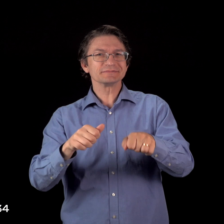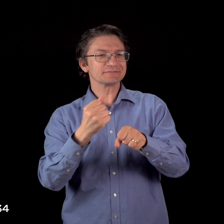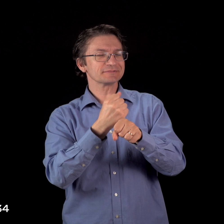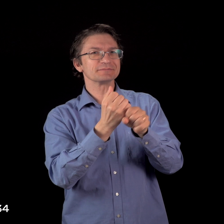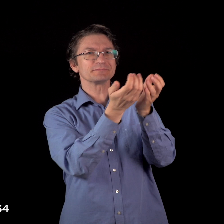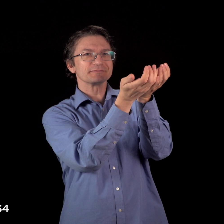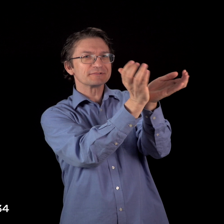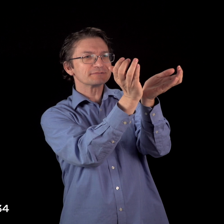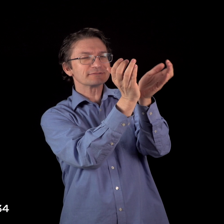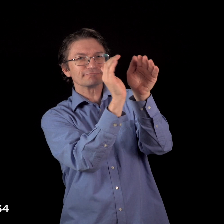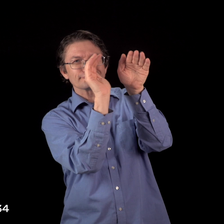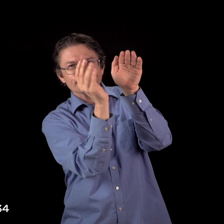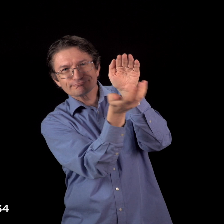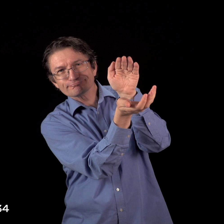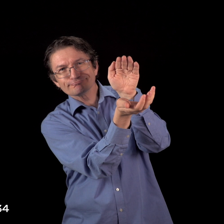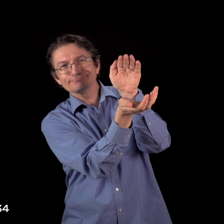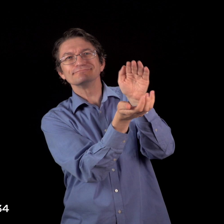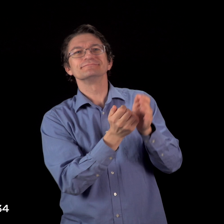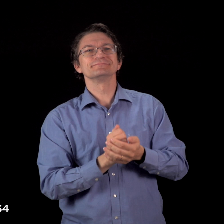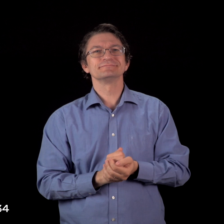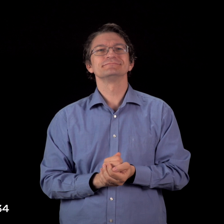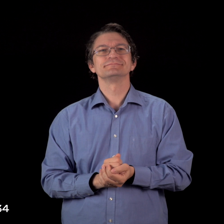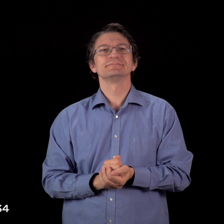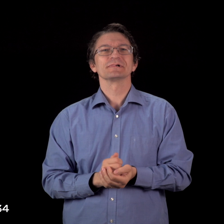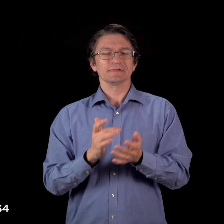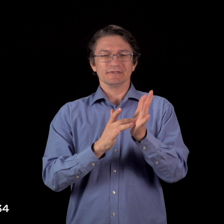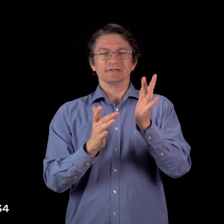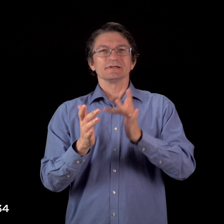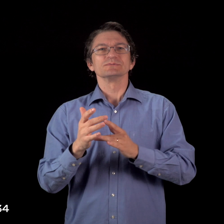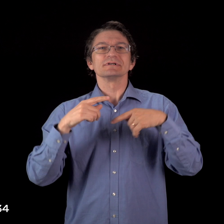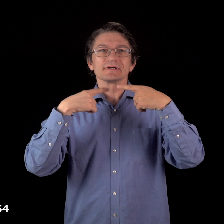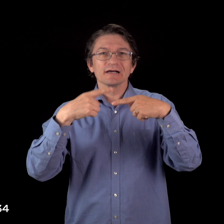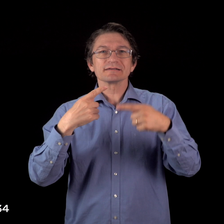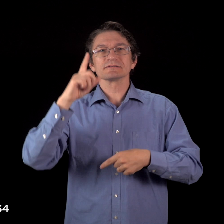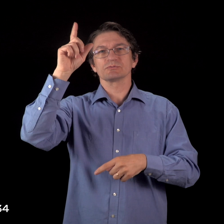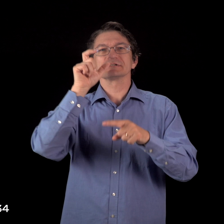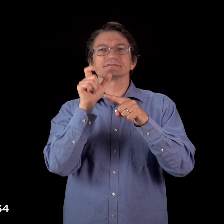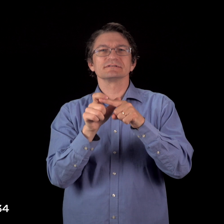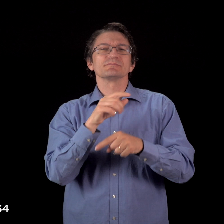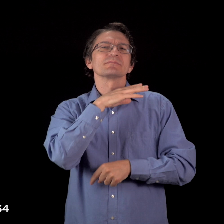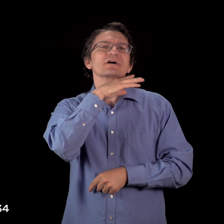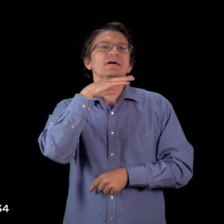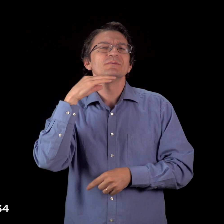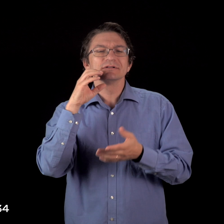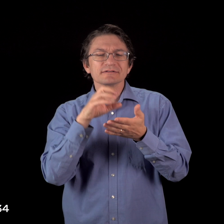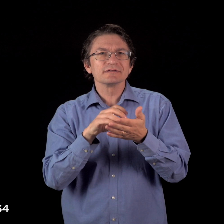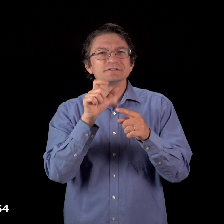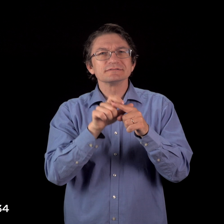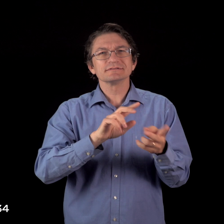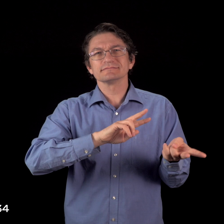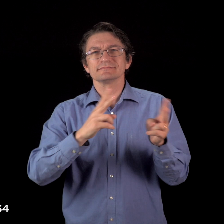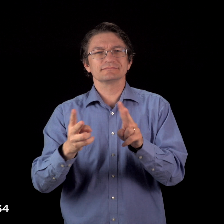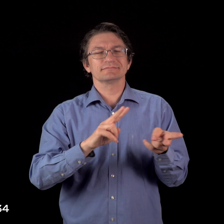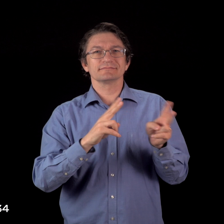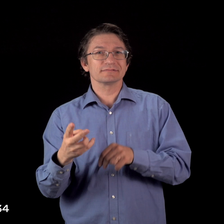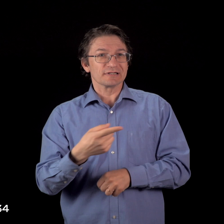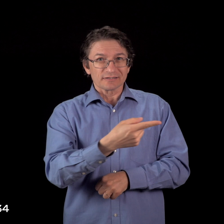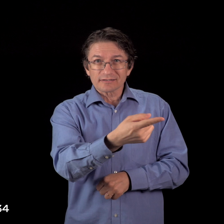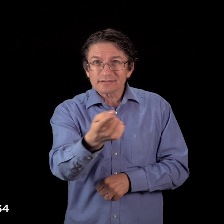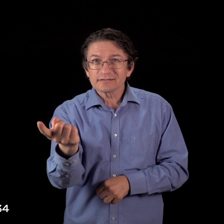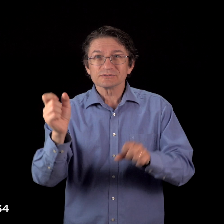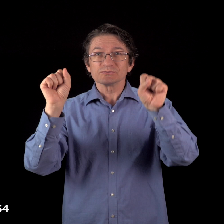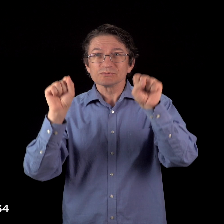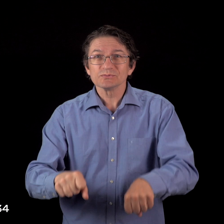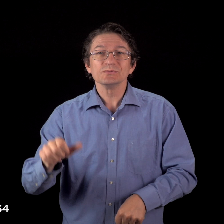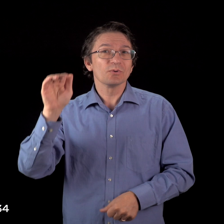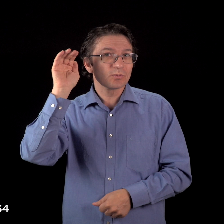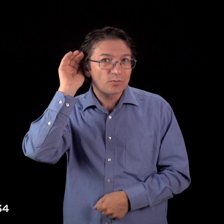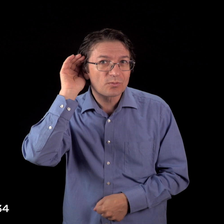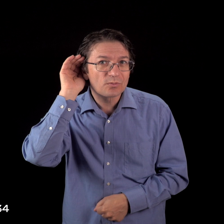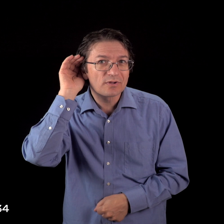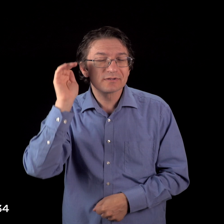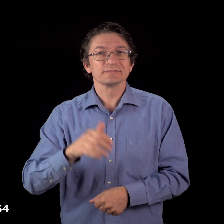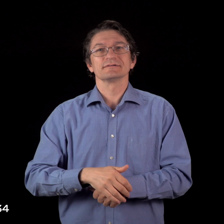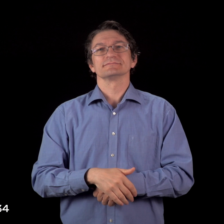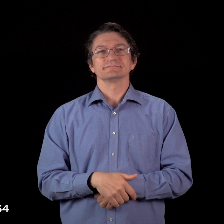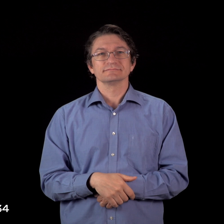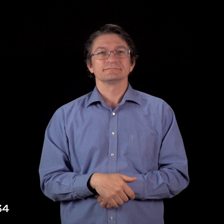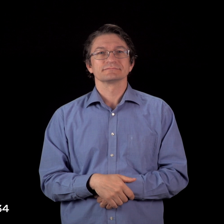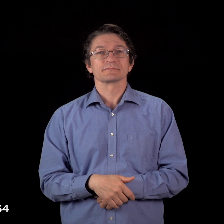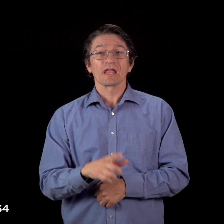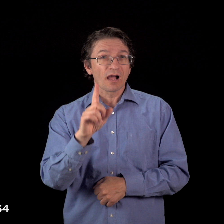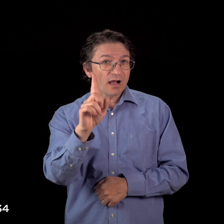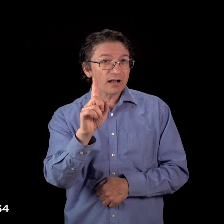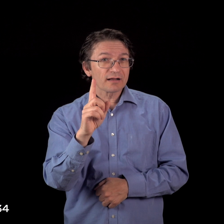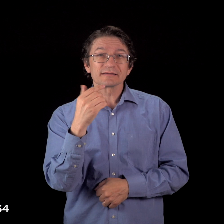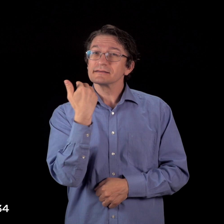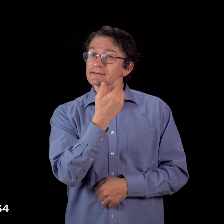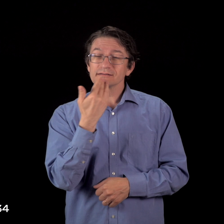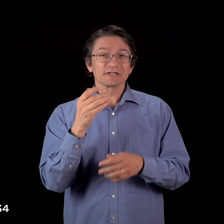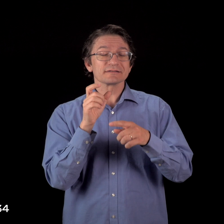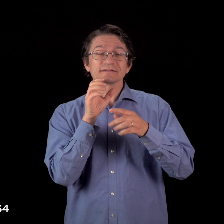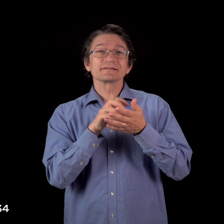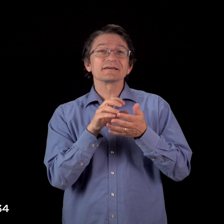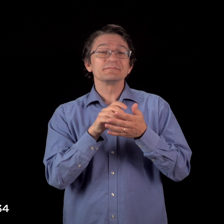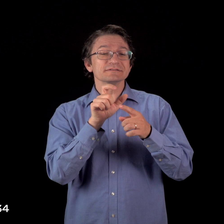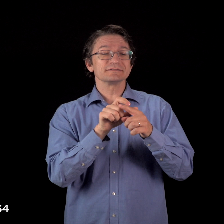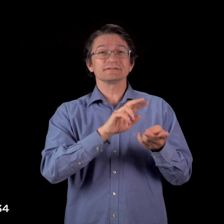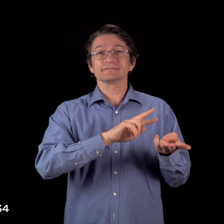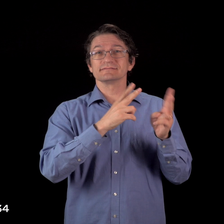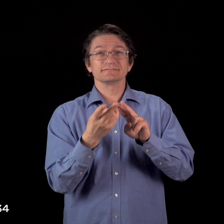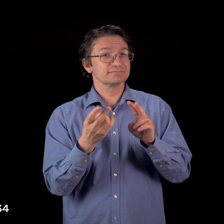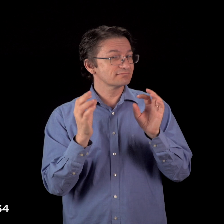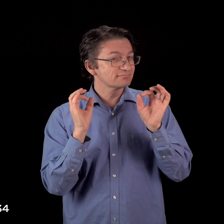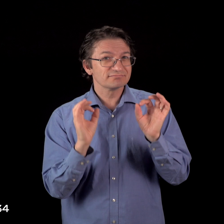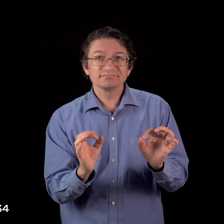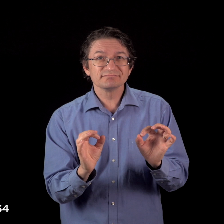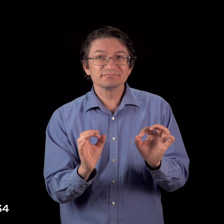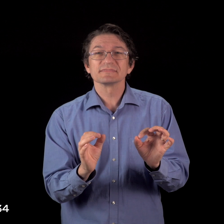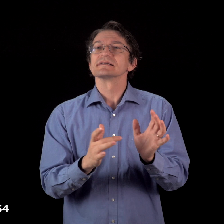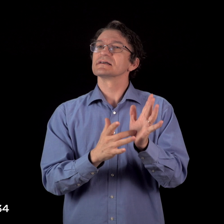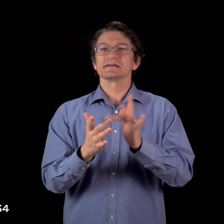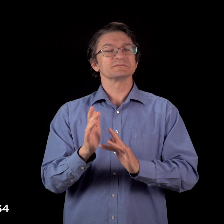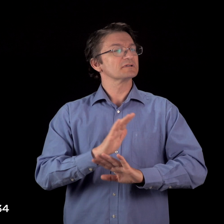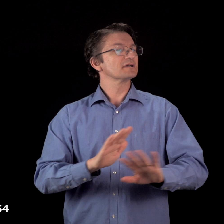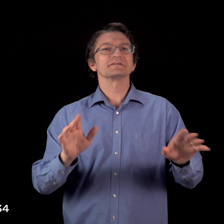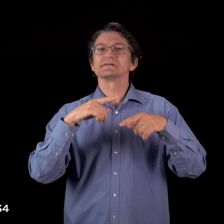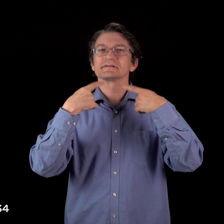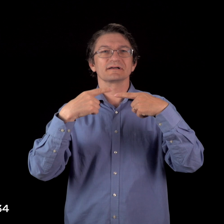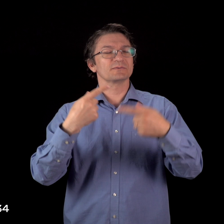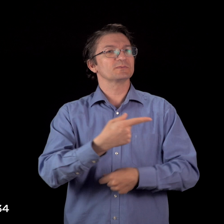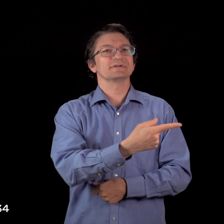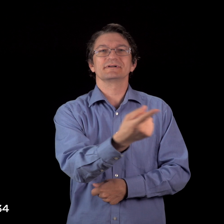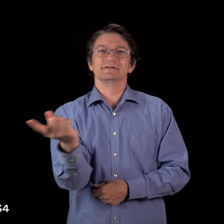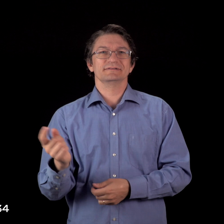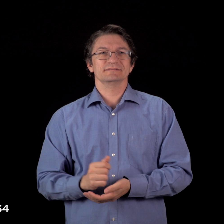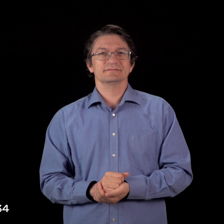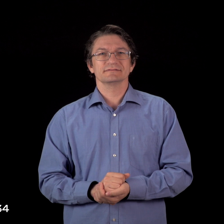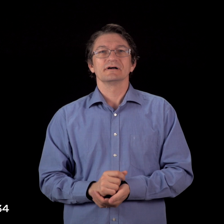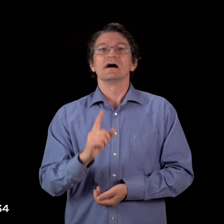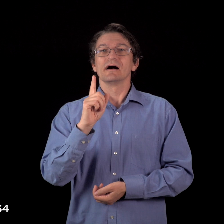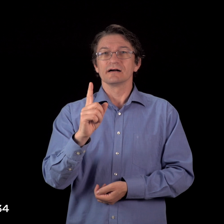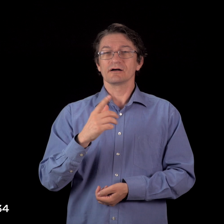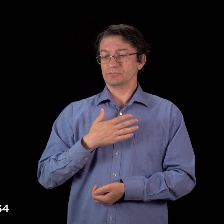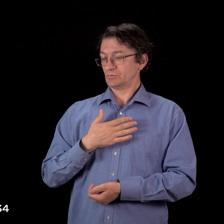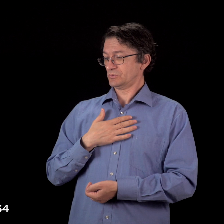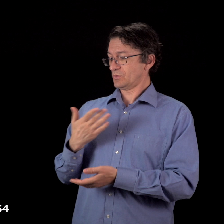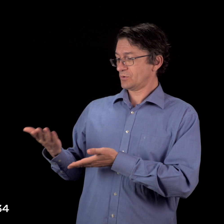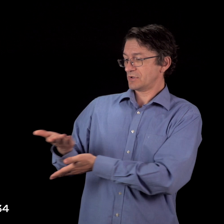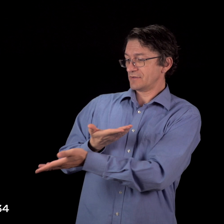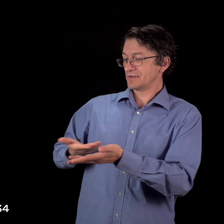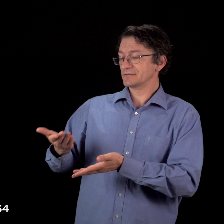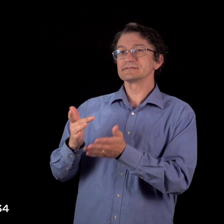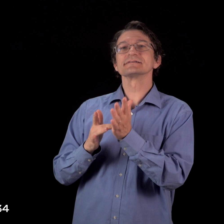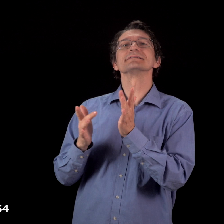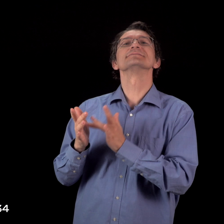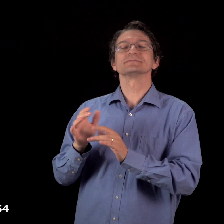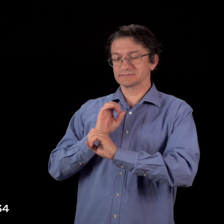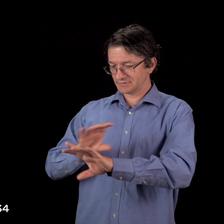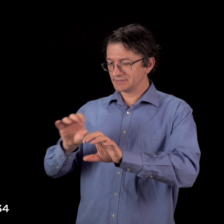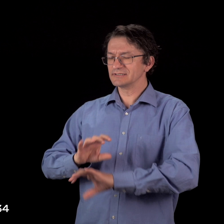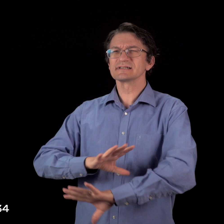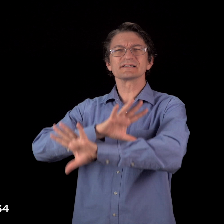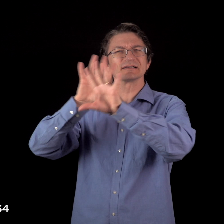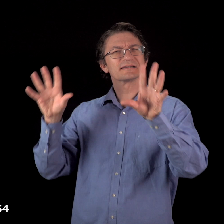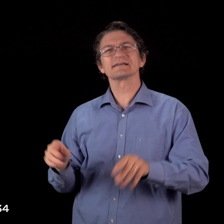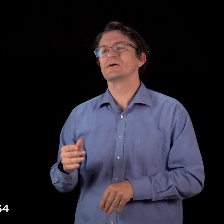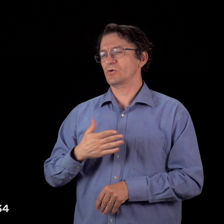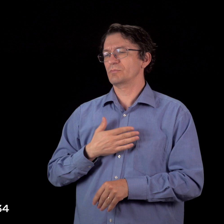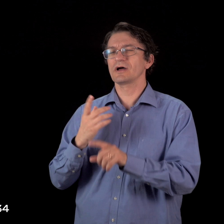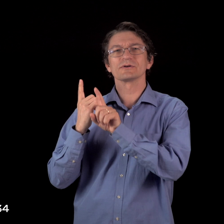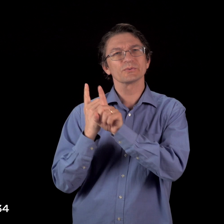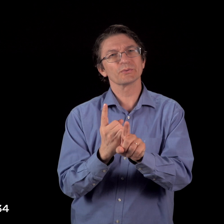With many such parables Jesus spoke the word to them, to the extent that they could understand. He did not tell them anything without using a parable.